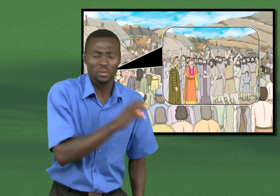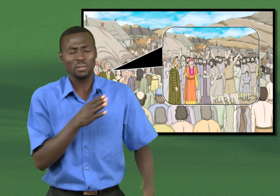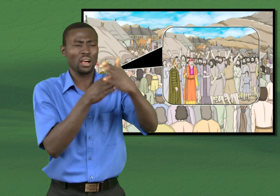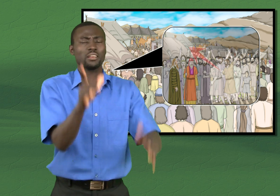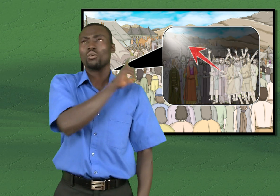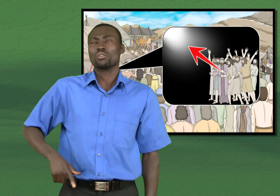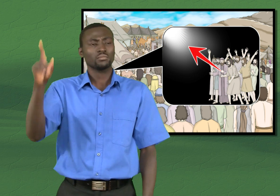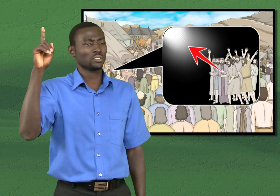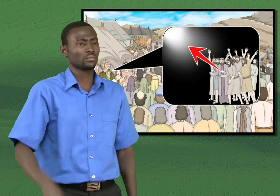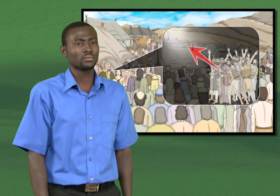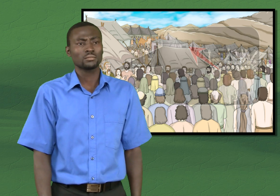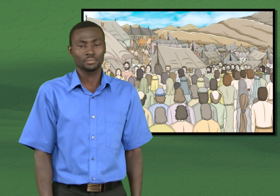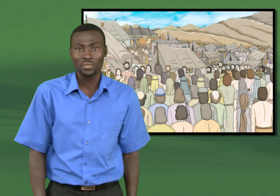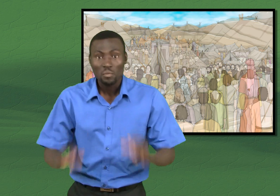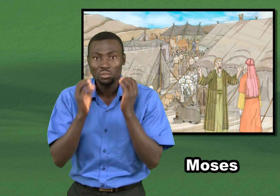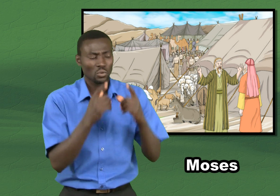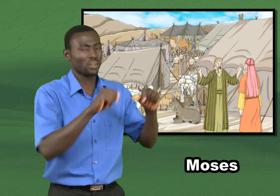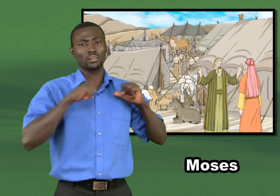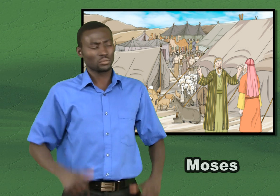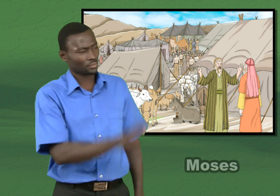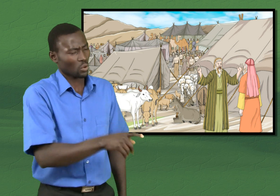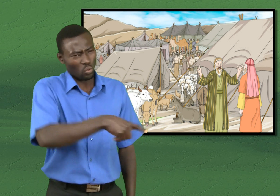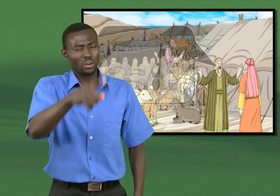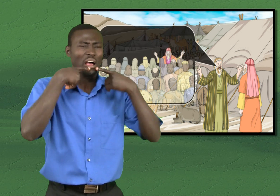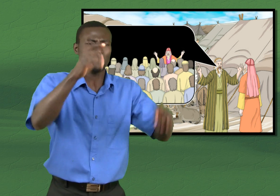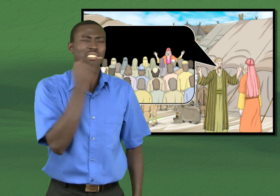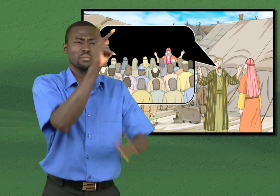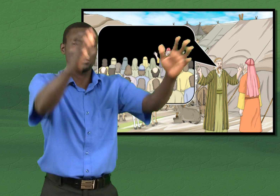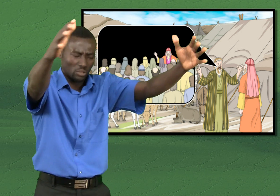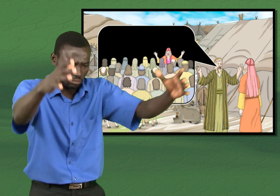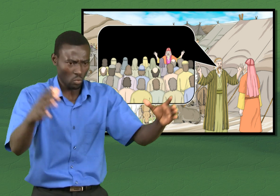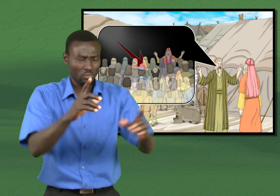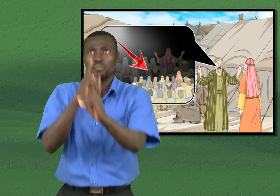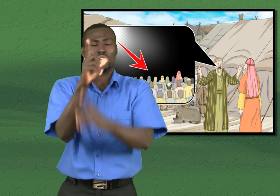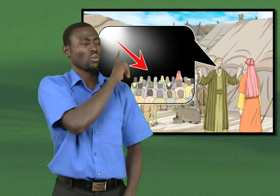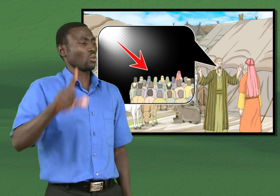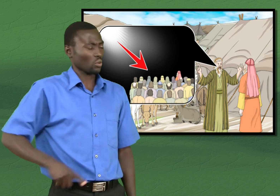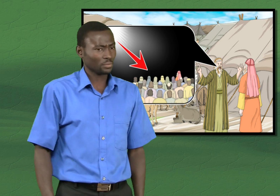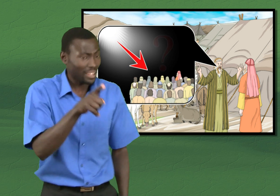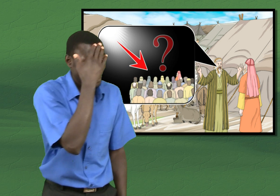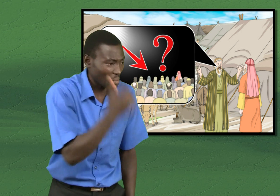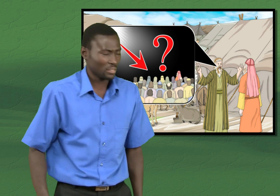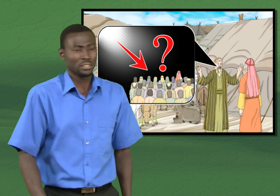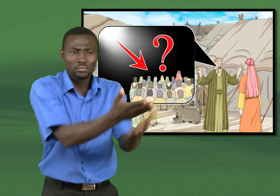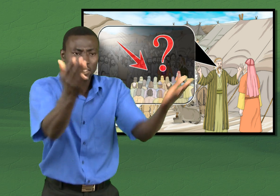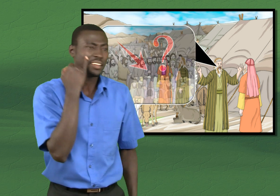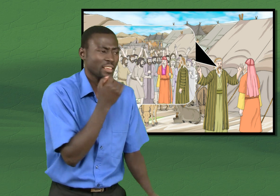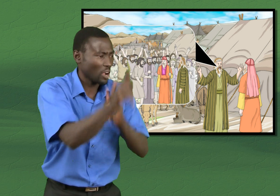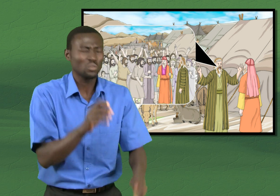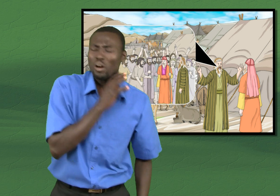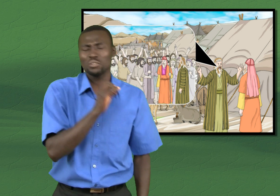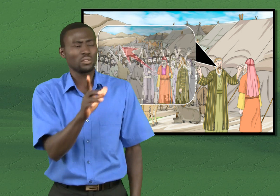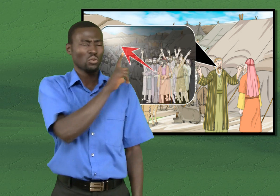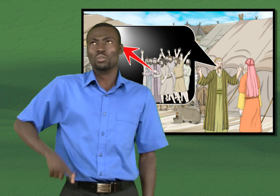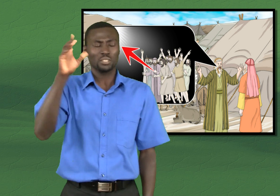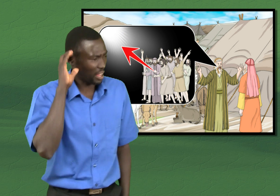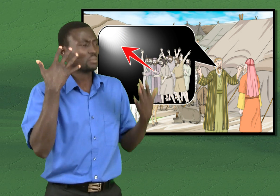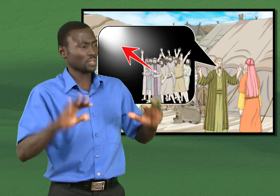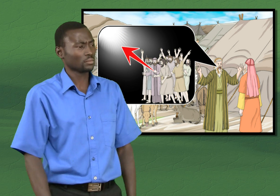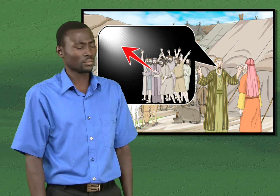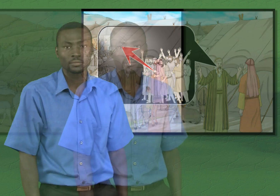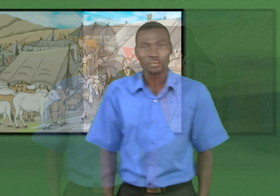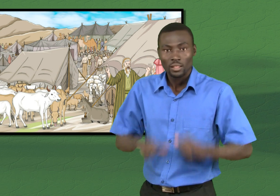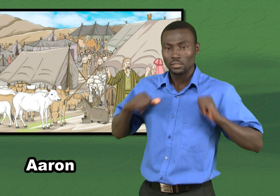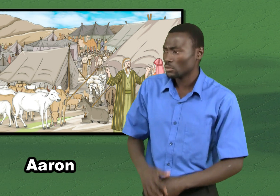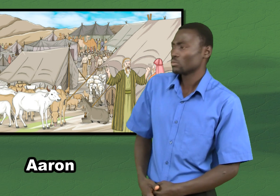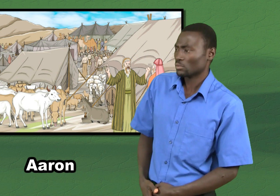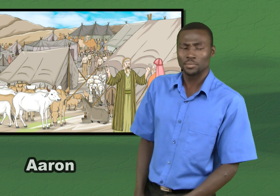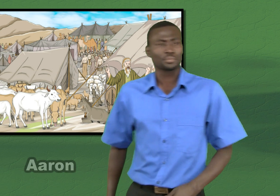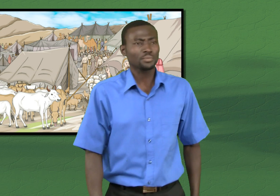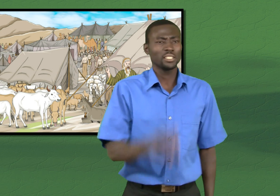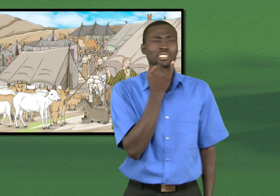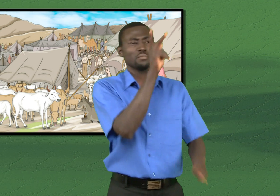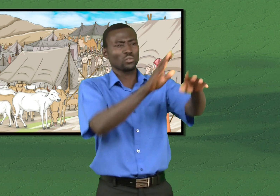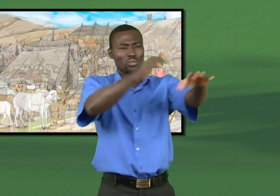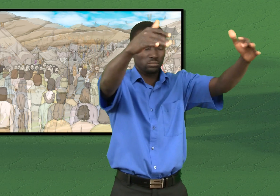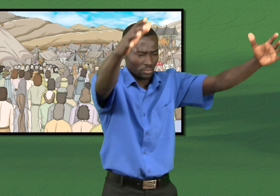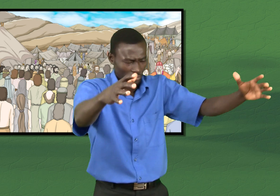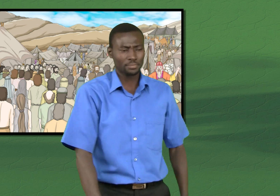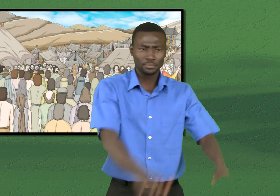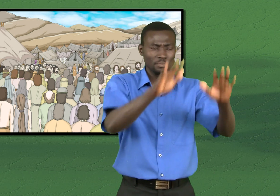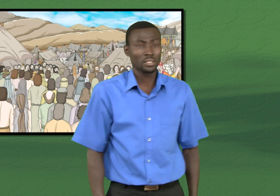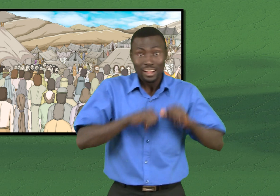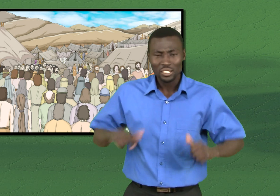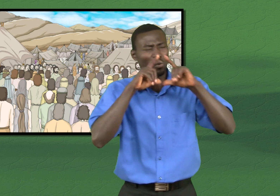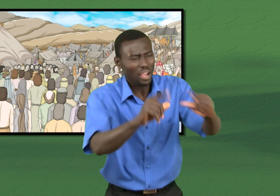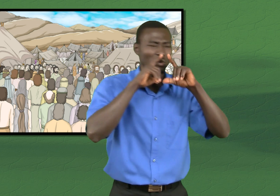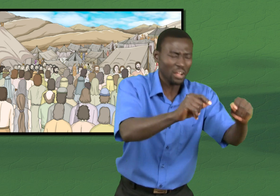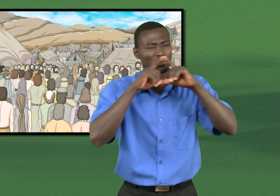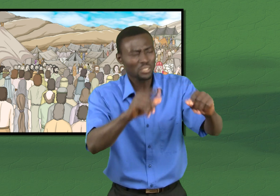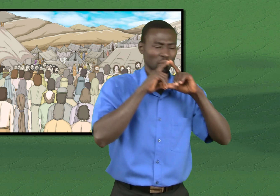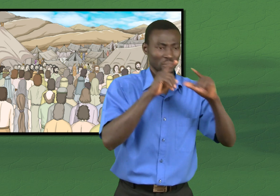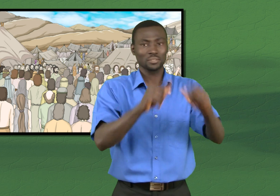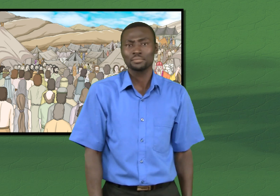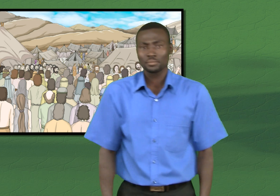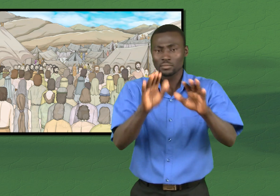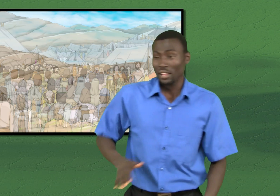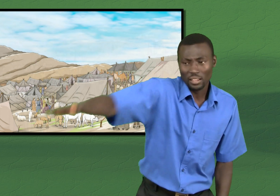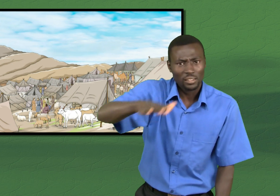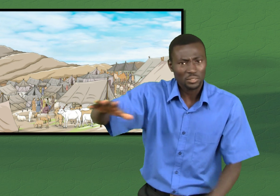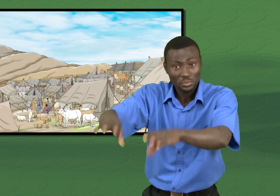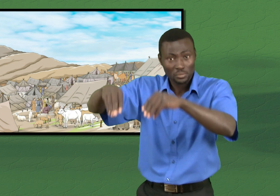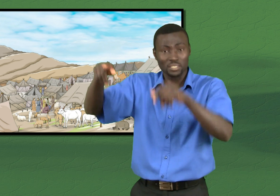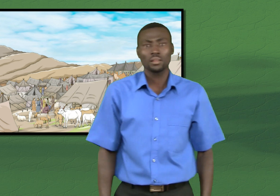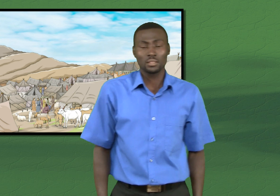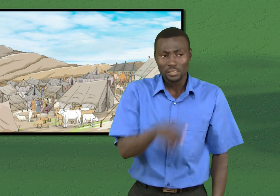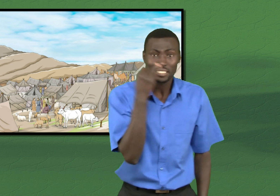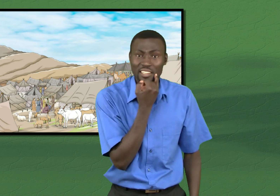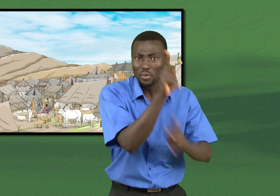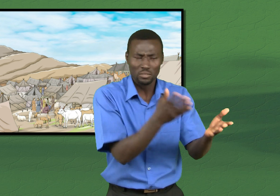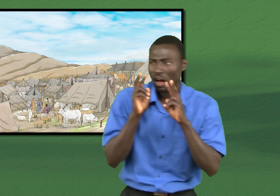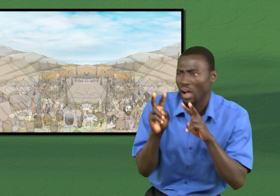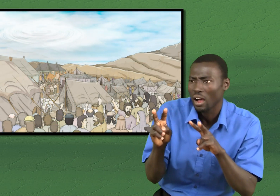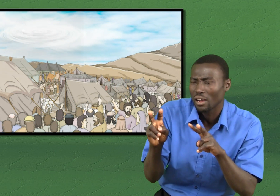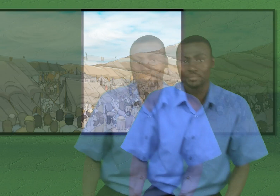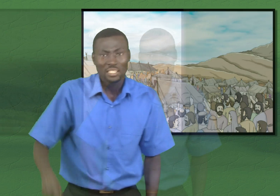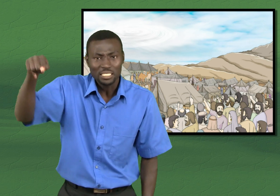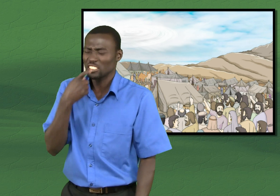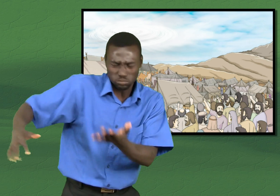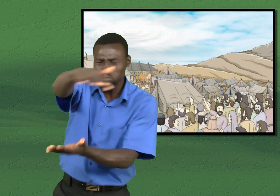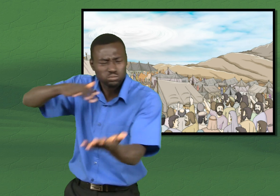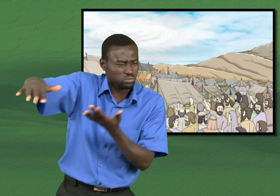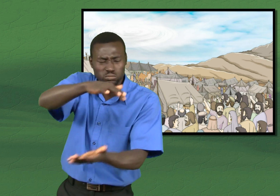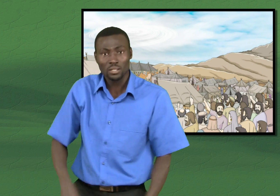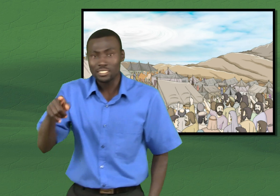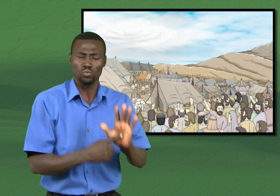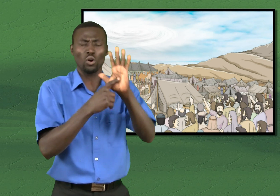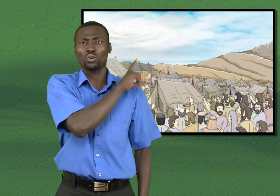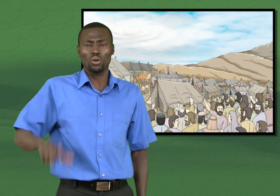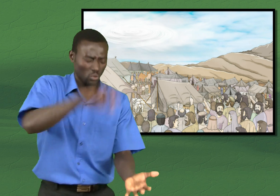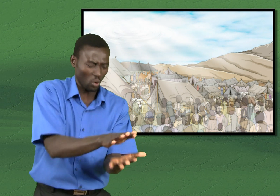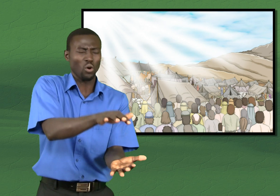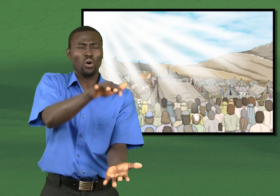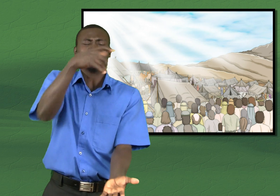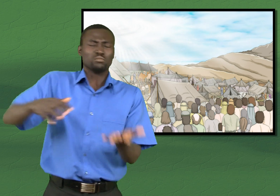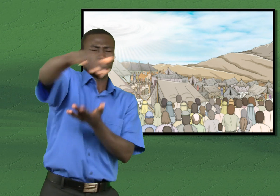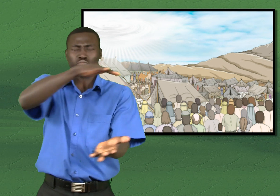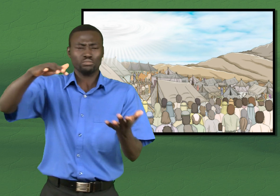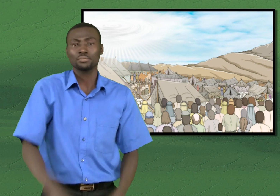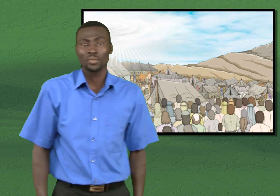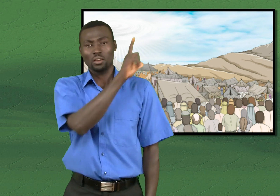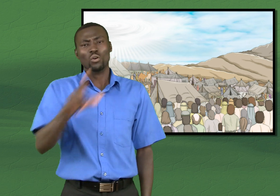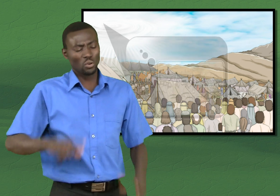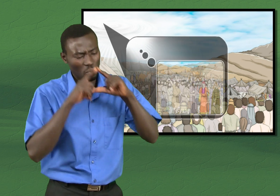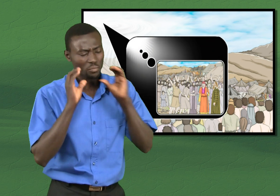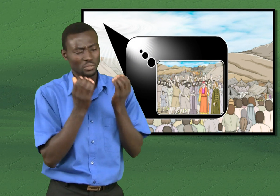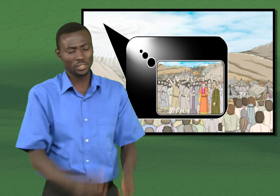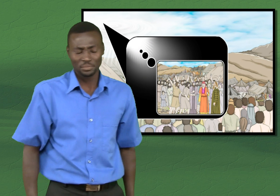Then Moses said to Aaron, “Tell the whole congregation of Israel, ‘Come before the LORD, for He has heard your grumbling.’” And as Aaron was speaking to the whole congregation of Israel, they looked toward the desert, and there in a cloud the glory of the LORD appeared.